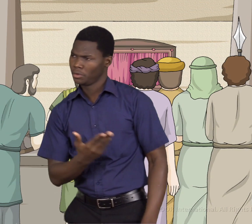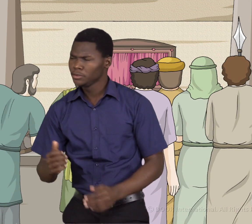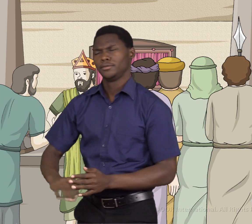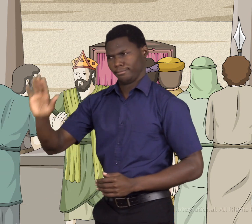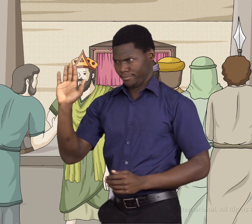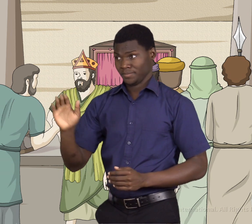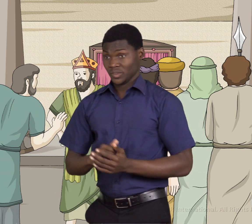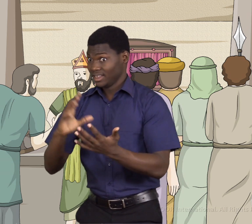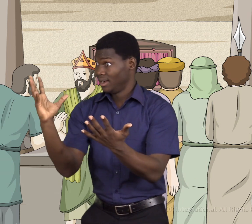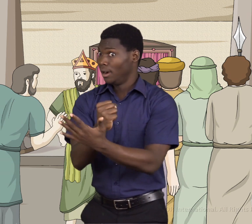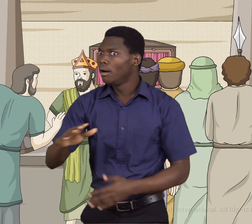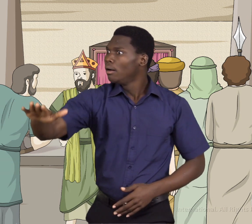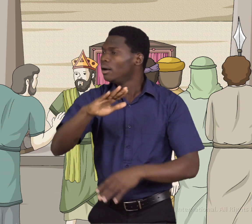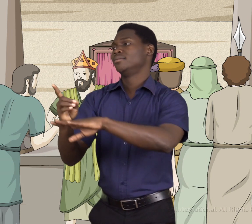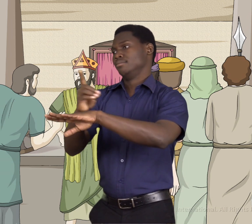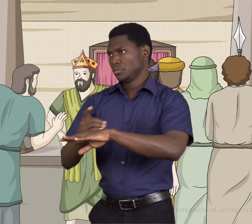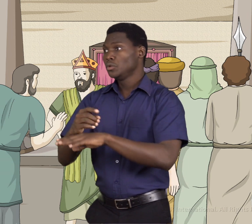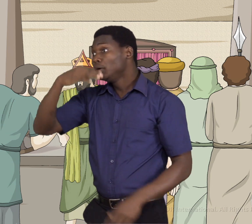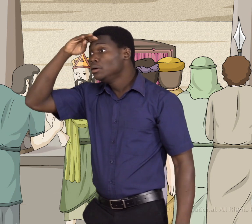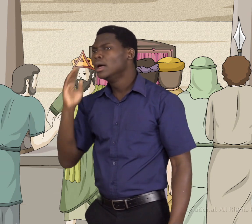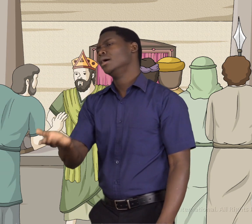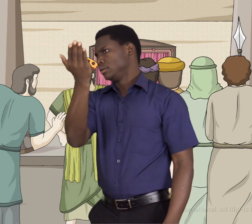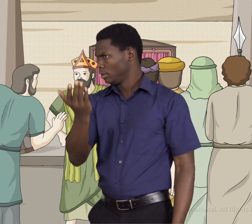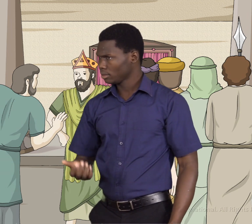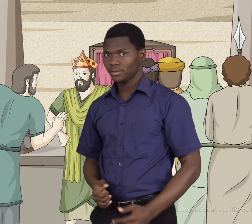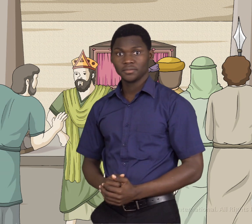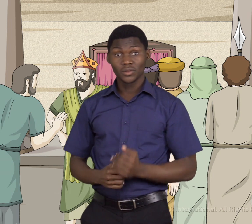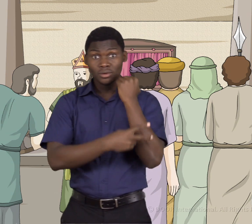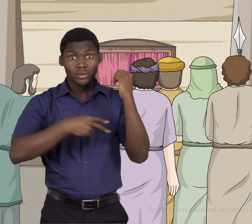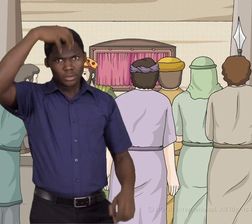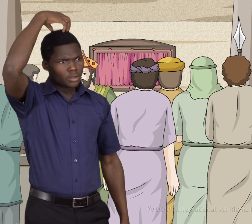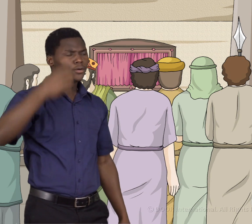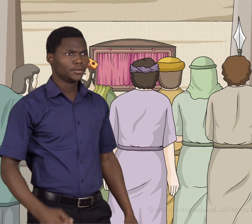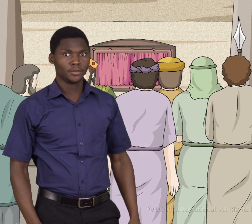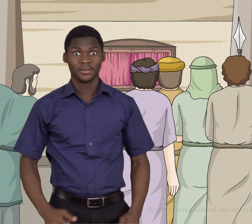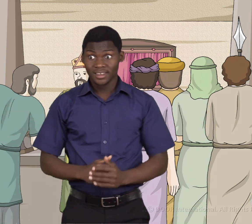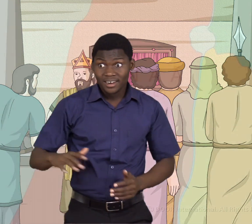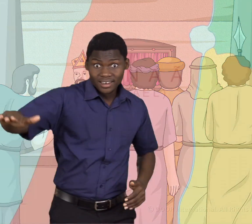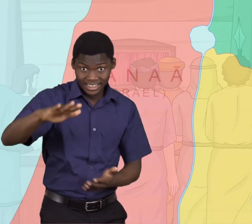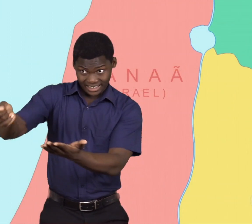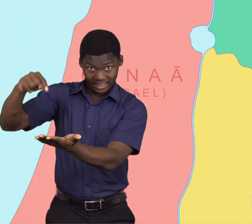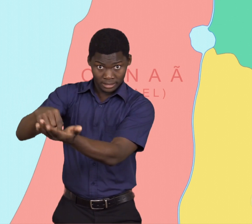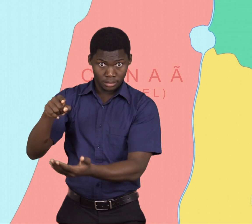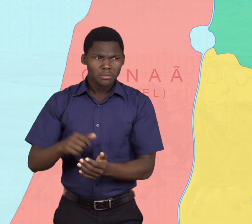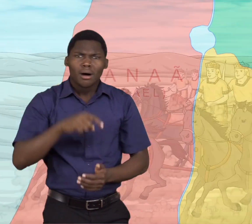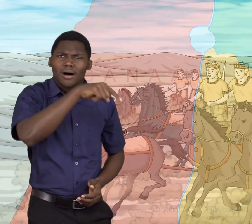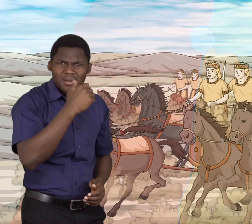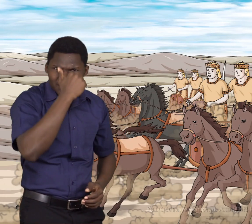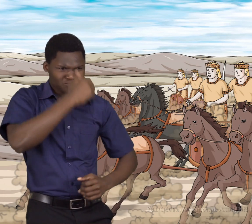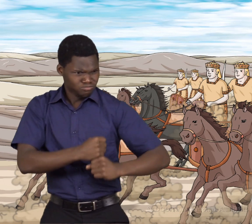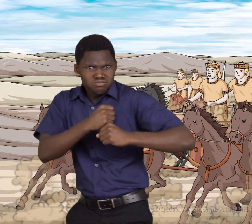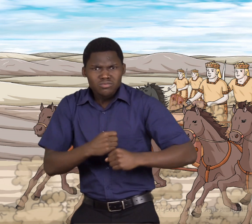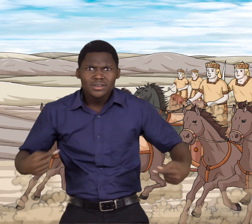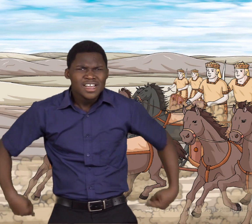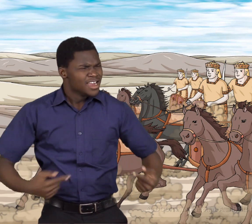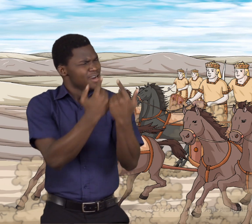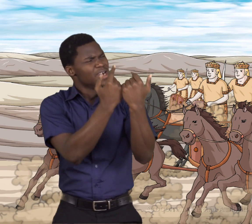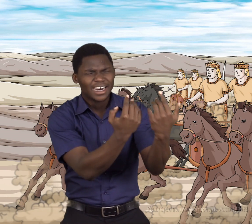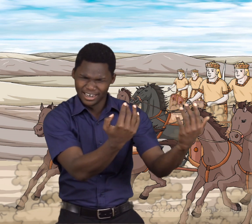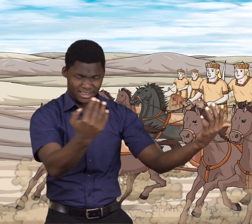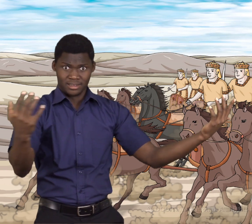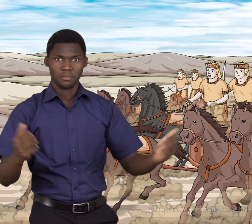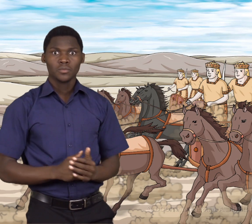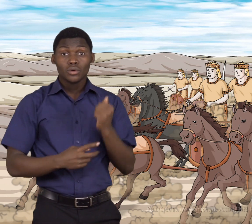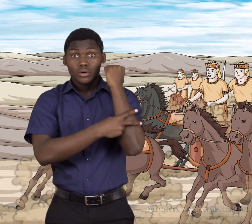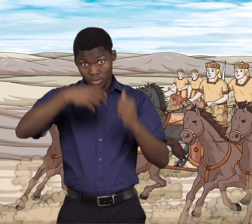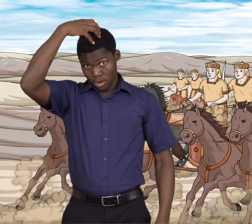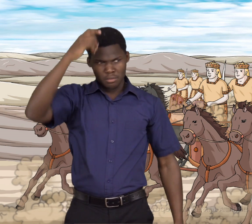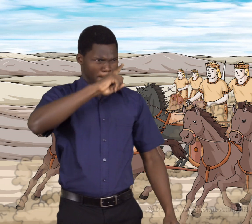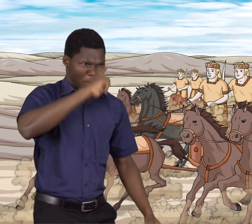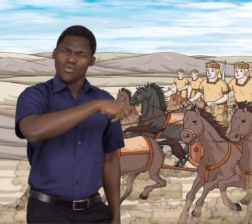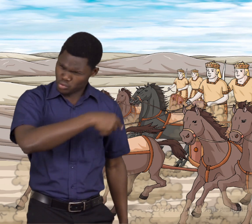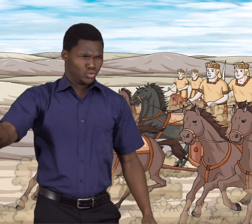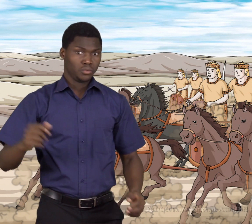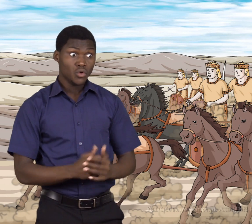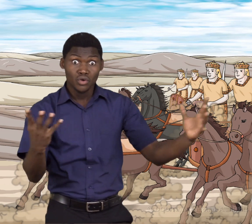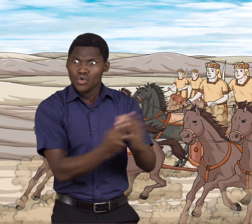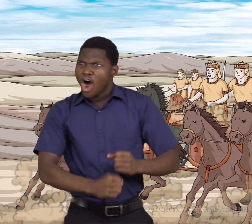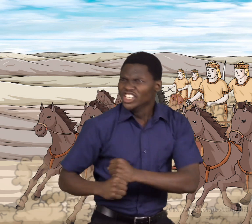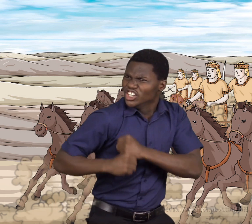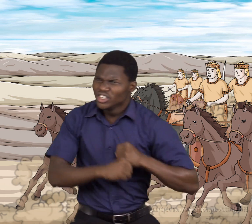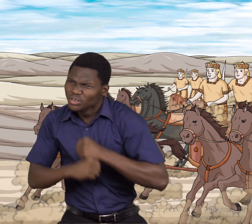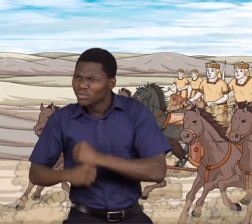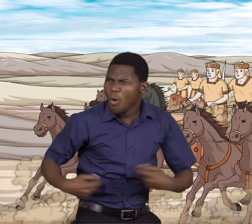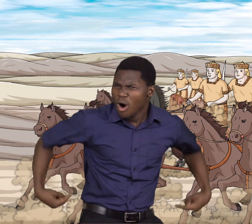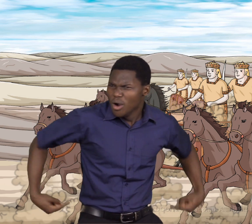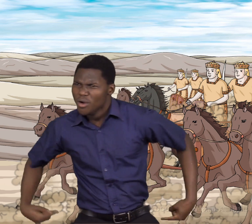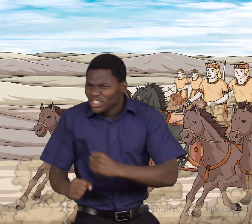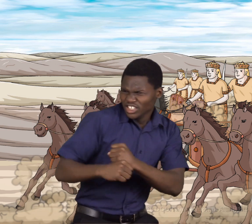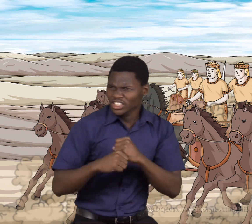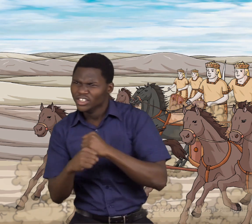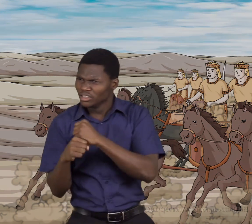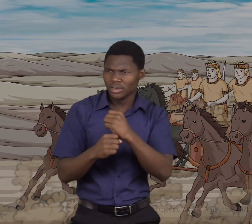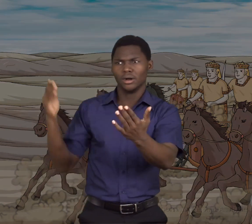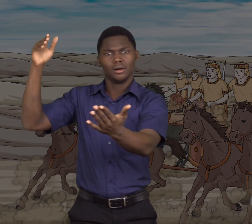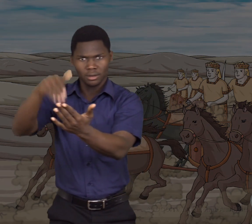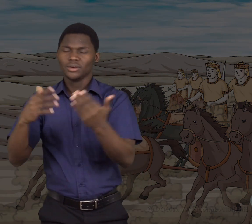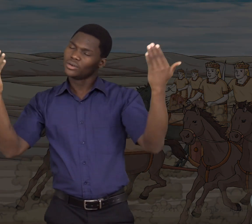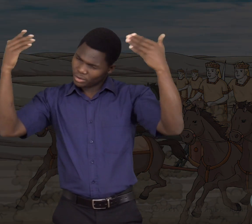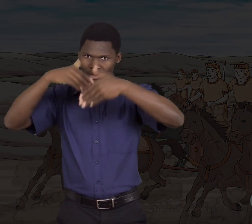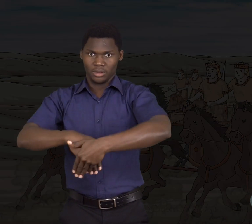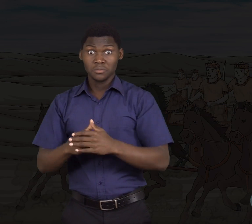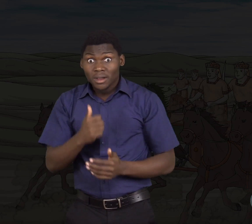On receiving the report, “Elisha is in Dothan,” the king of Aram sent horses, chariots, and a great army.